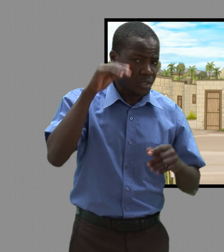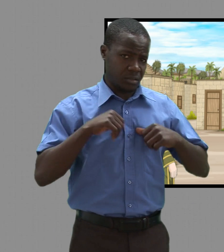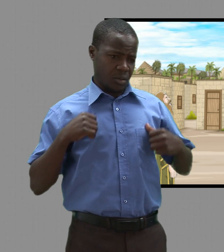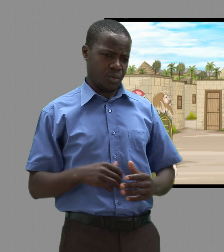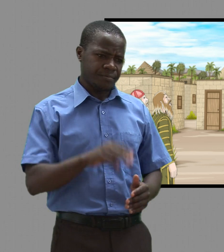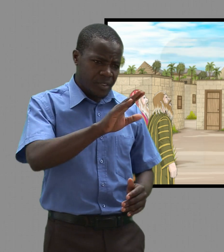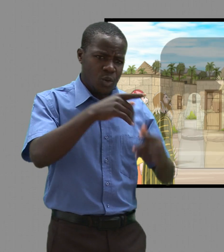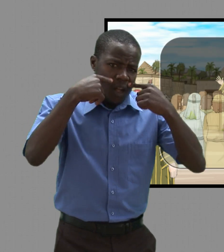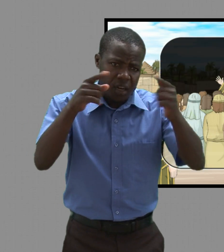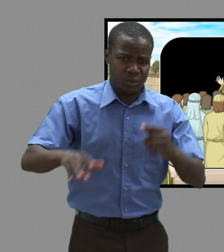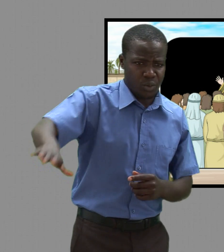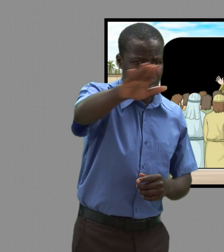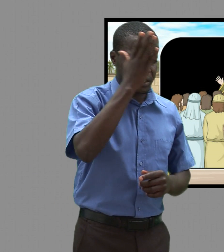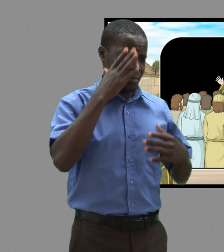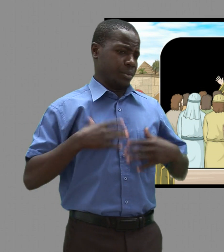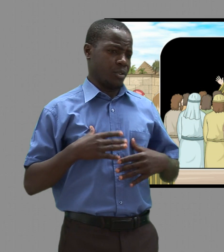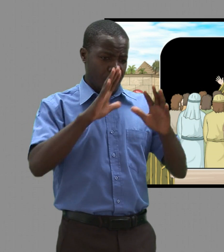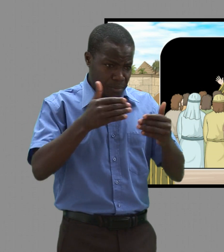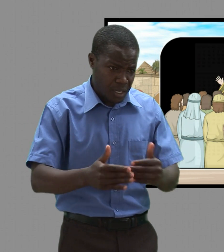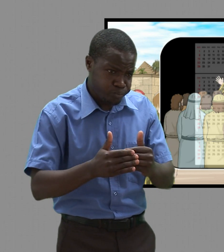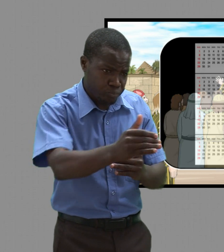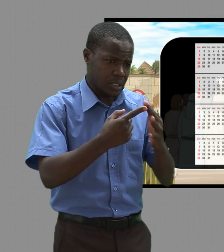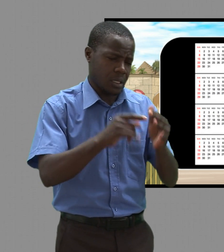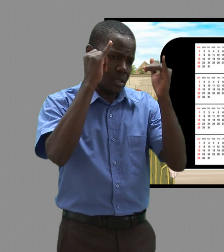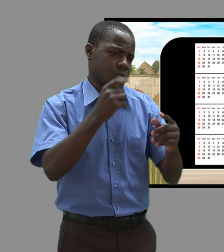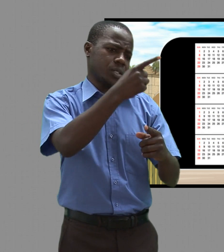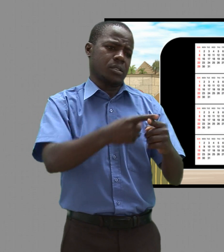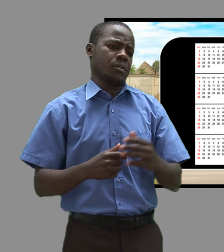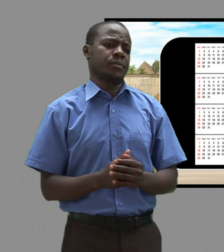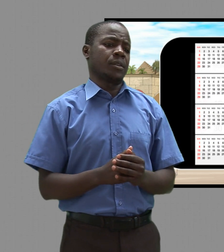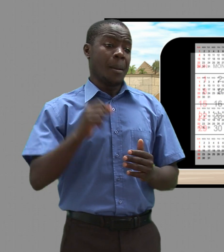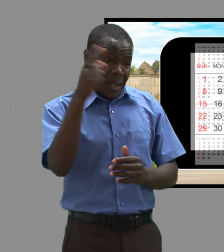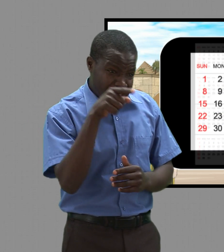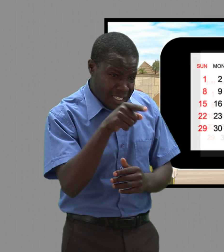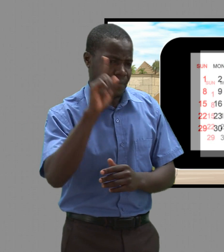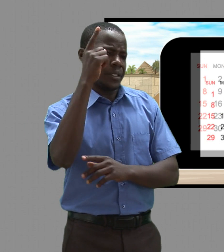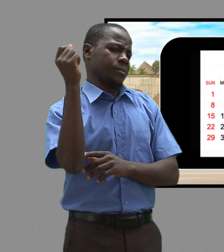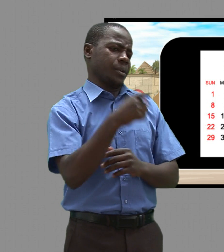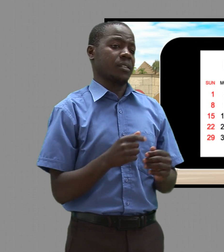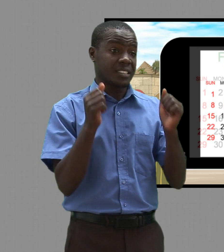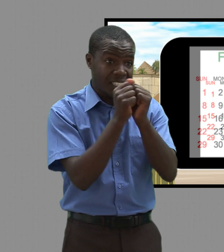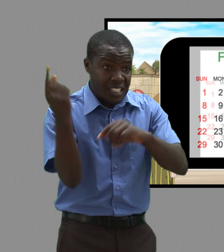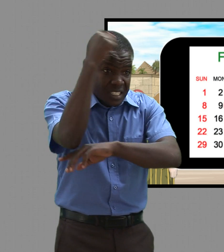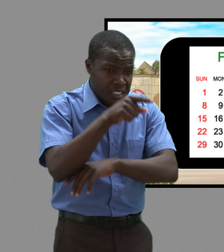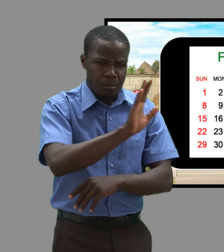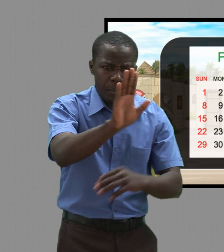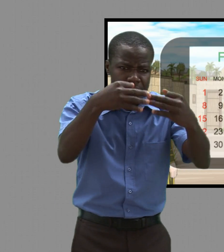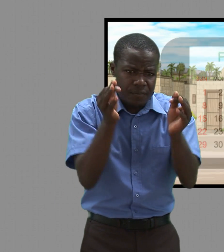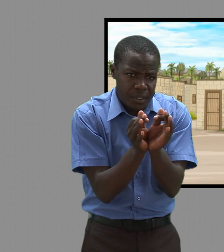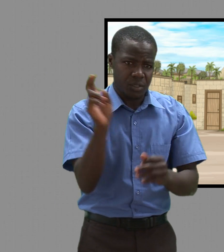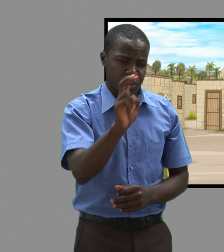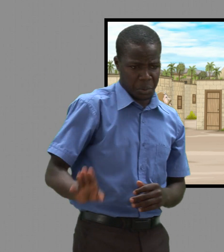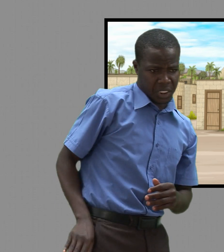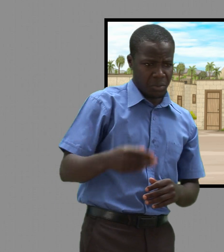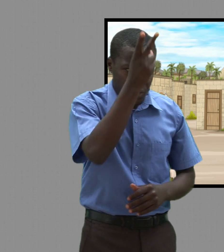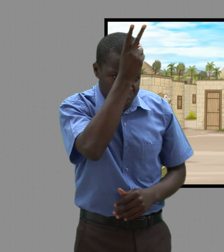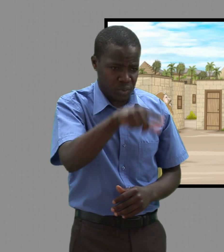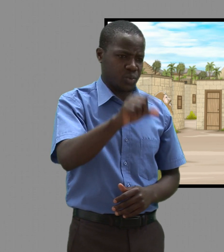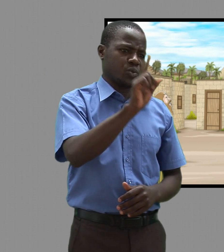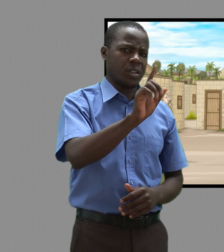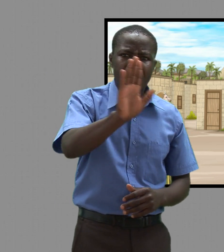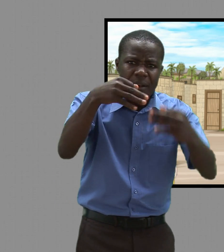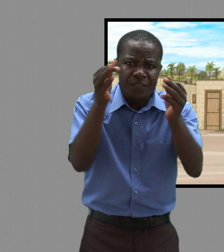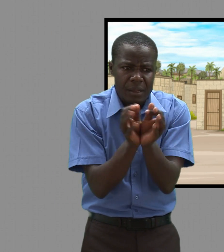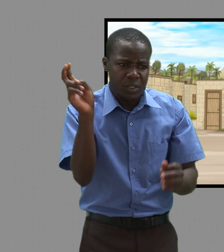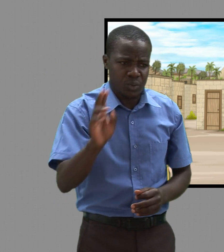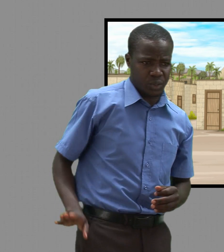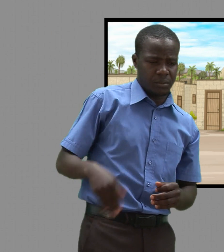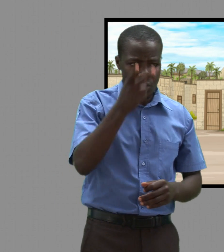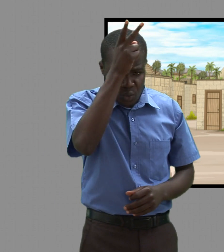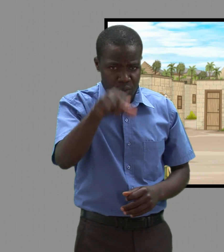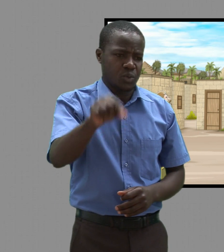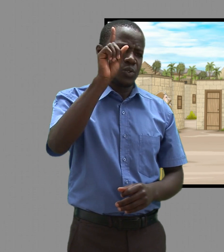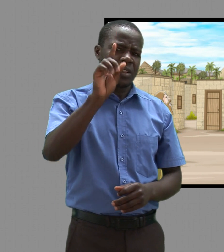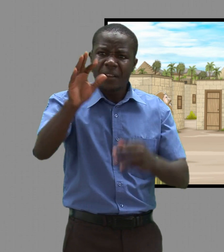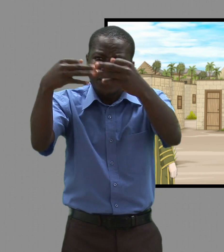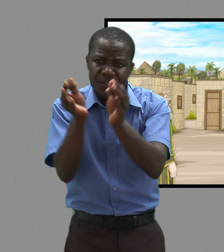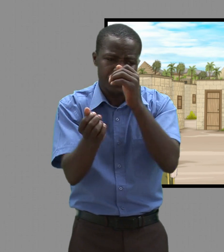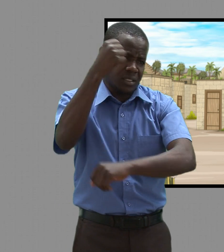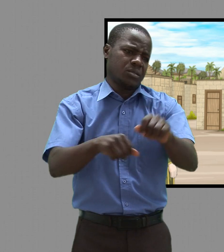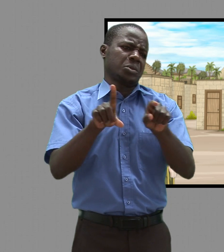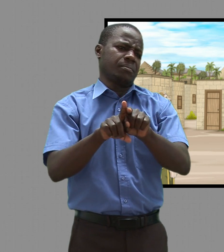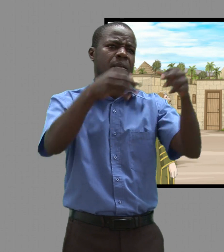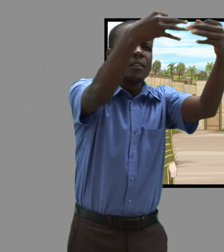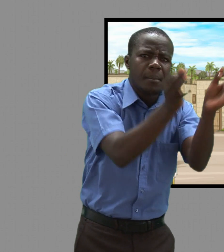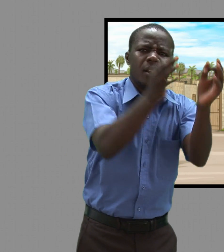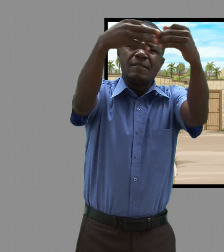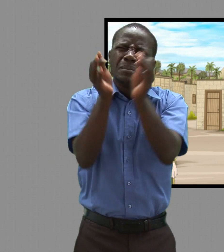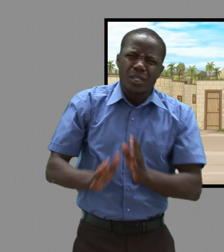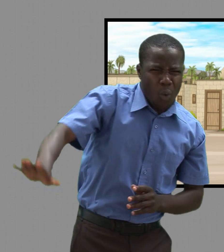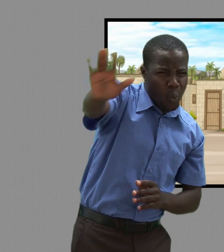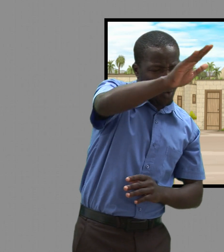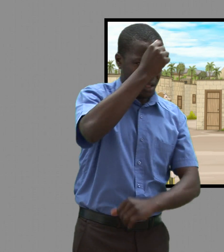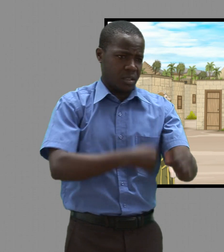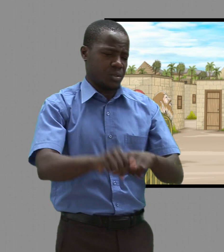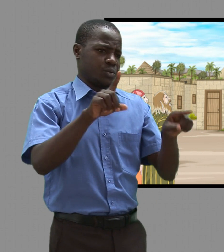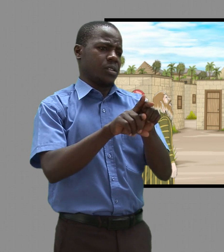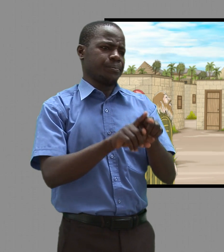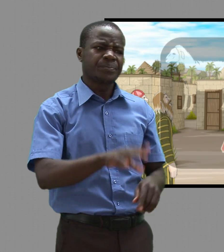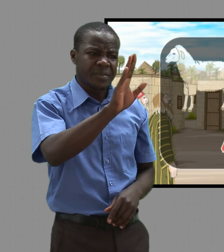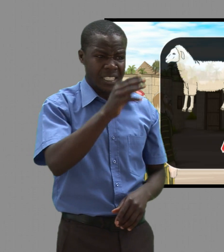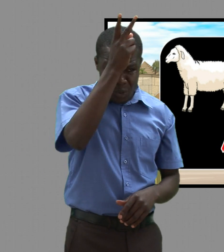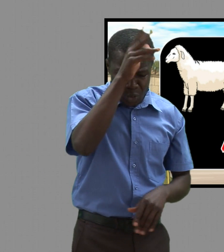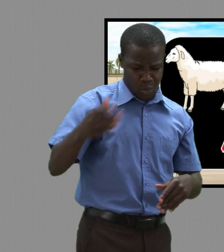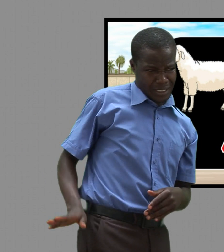Tell the whole congregation of Israel that on the tenth day of this month each man must select a lamb for his family, one per household. If the household is too small for a whole lamb, they are to share with the nearest neighbor based on the number of people, and apportion the lamb accordingly.